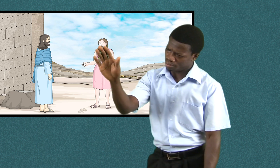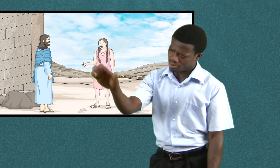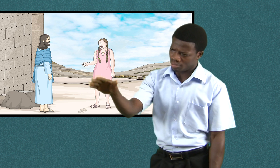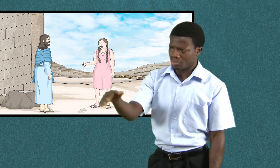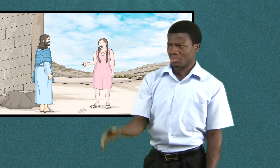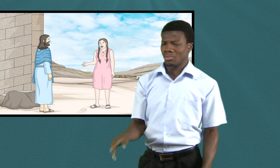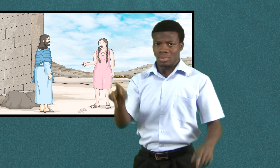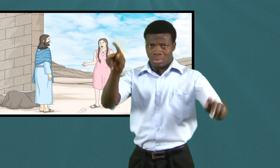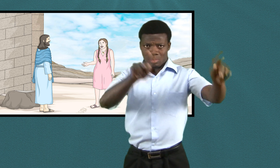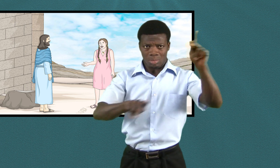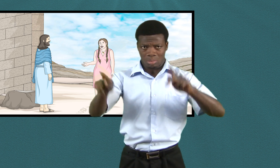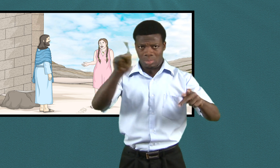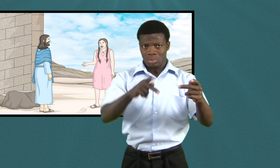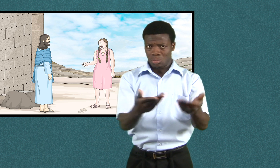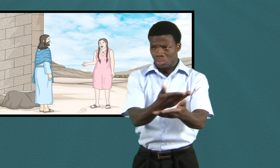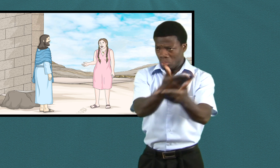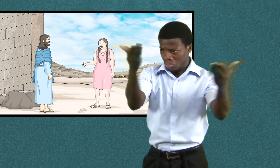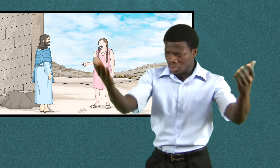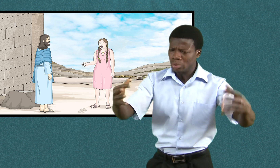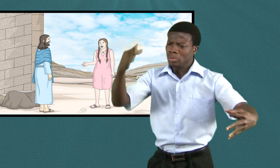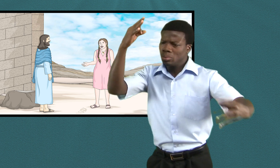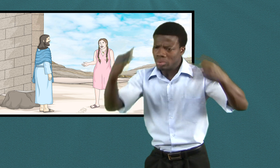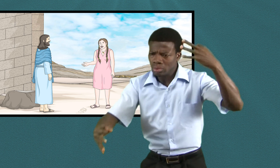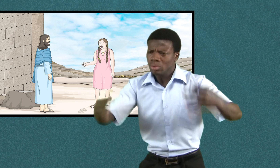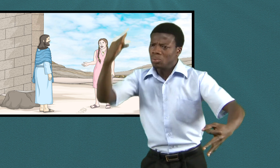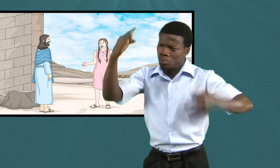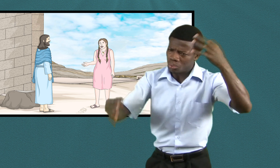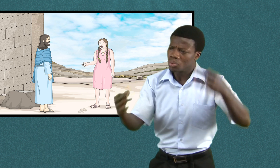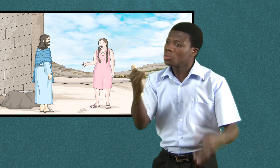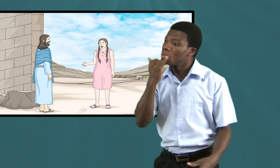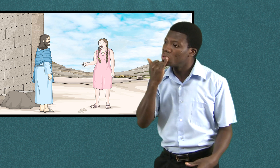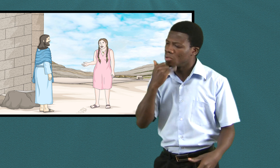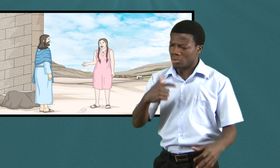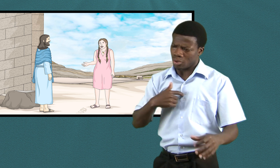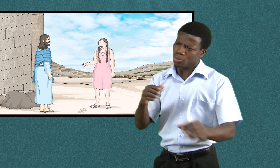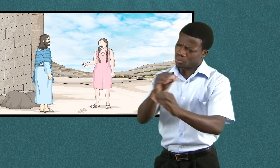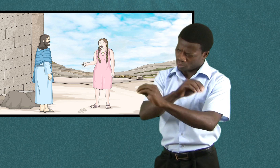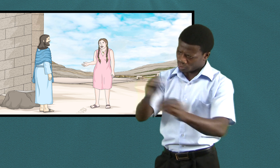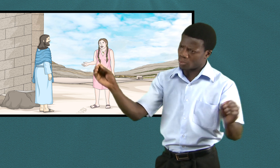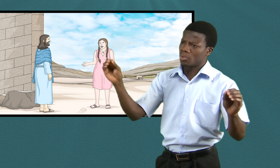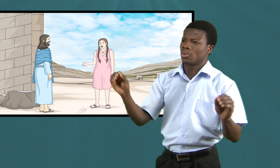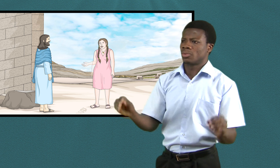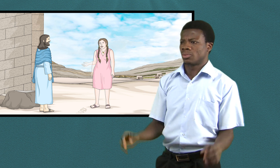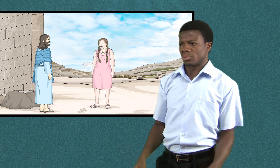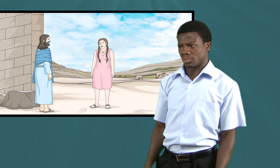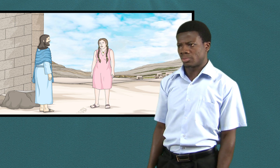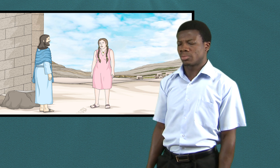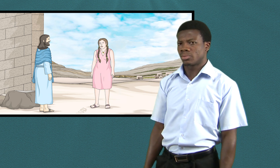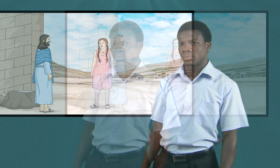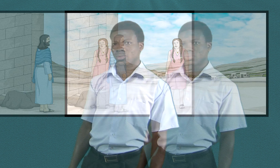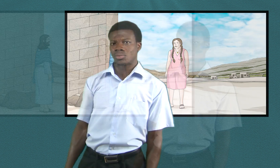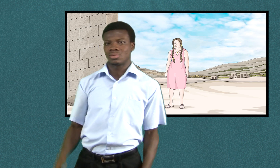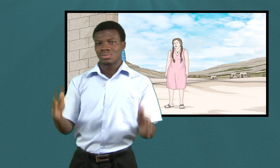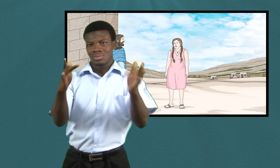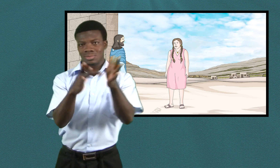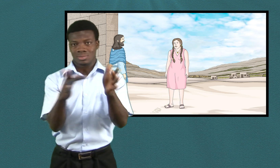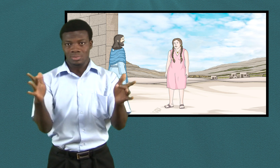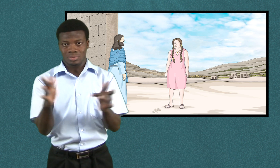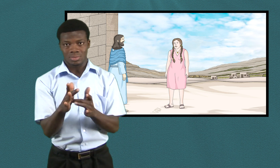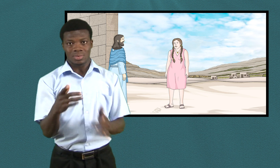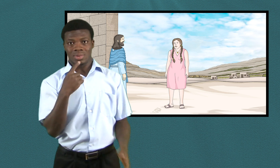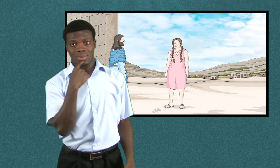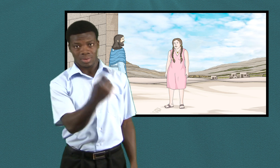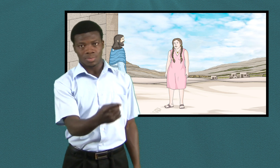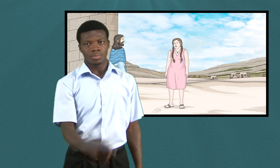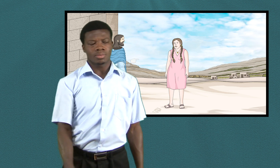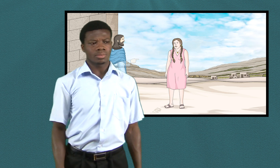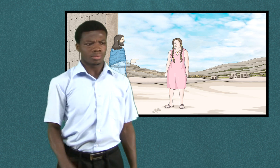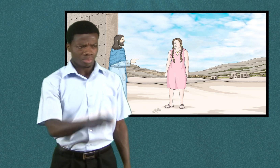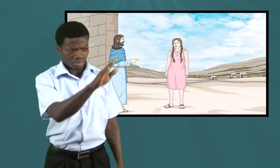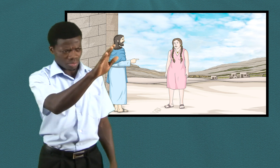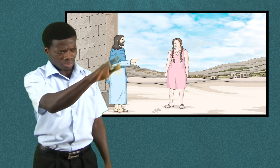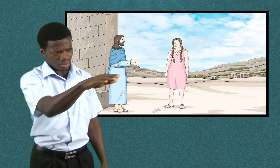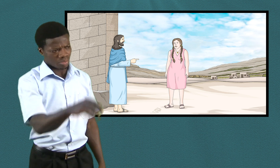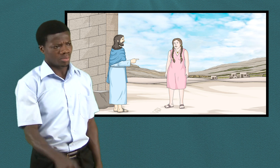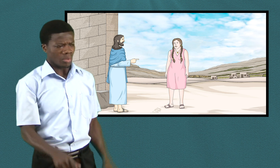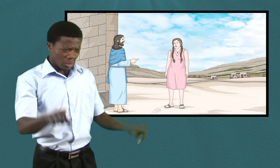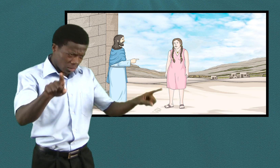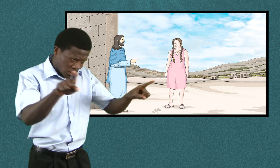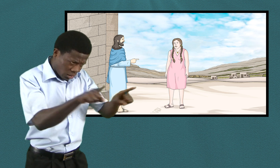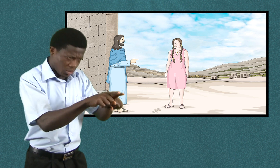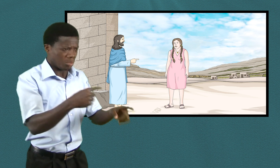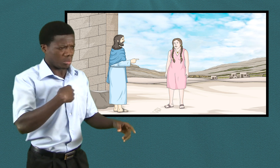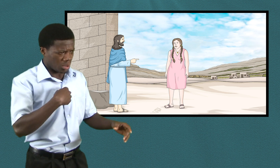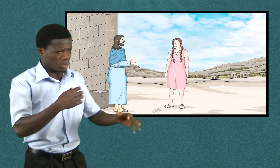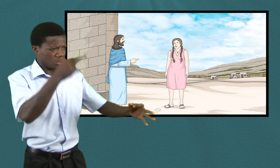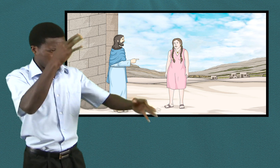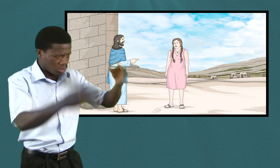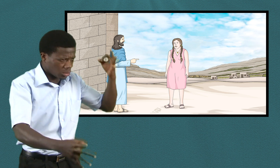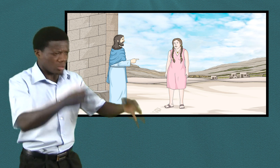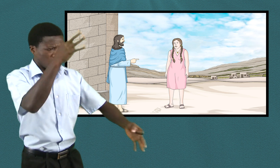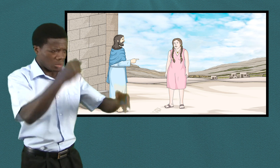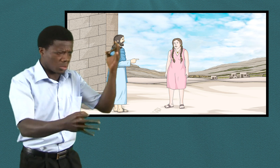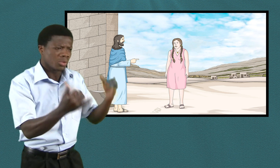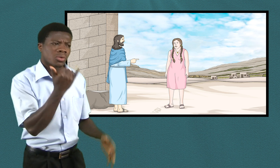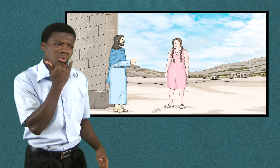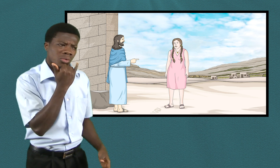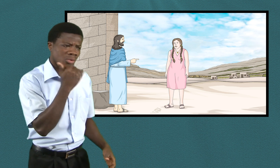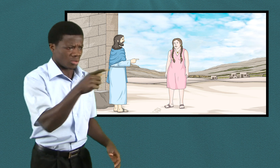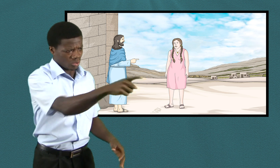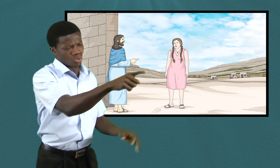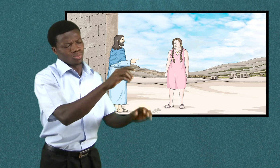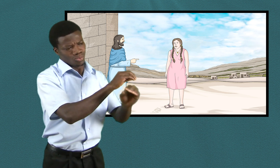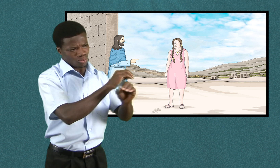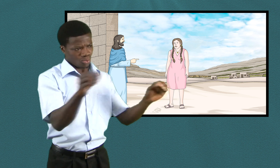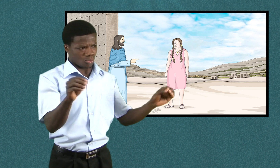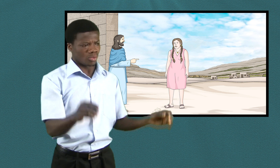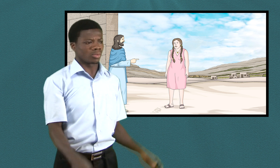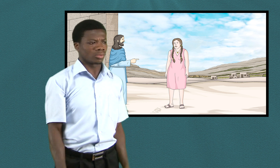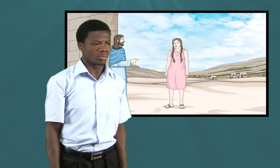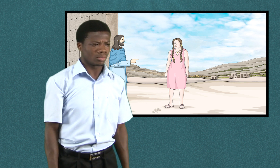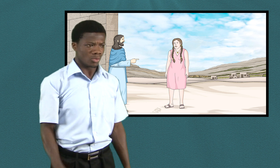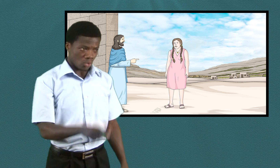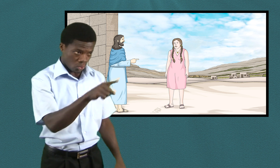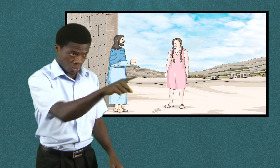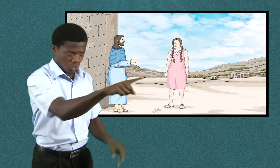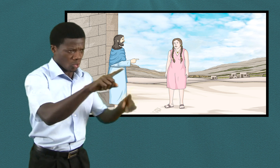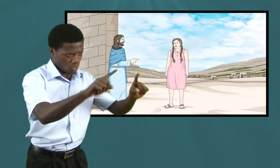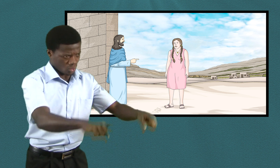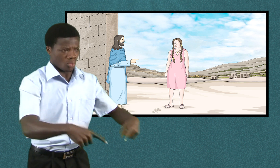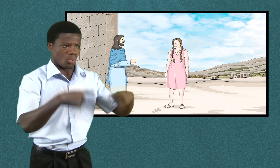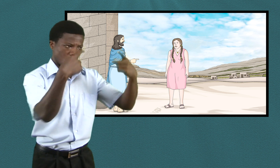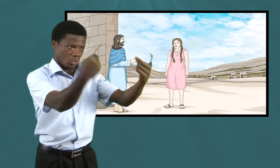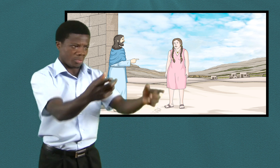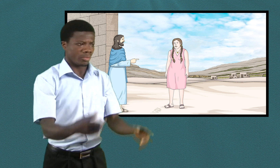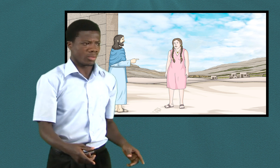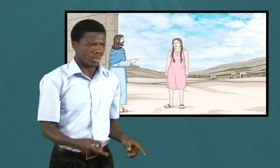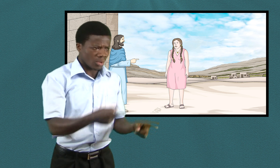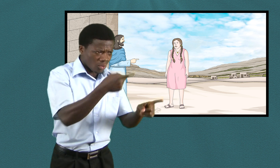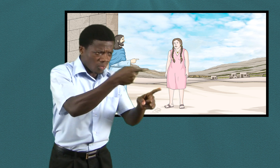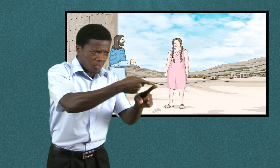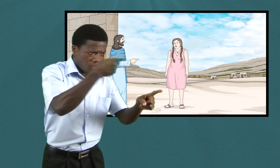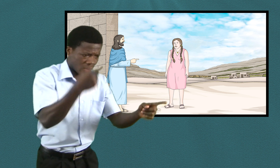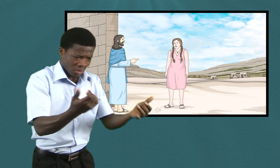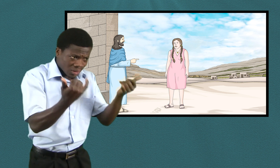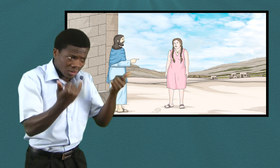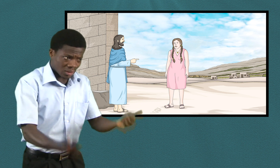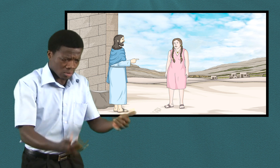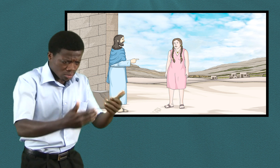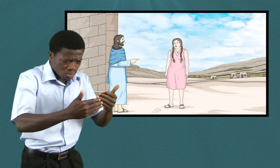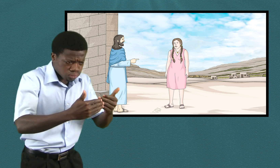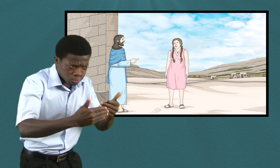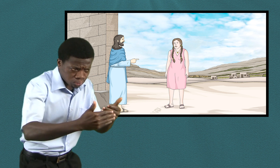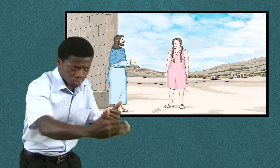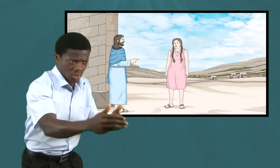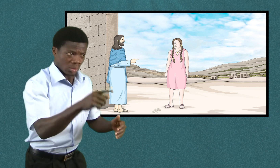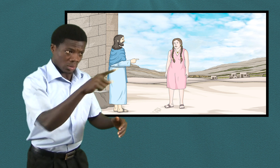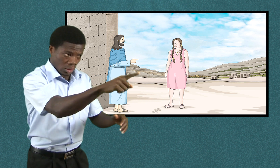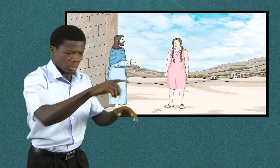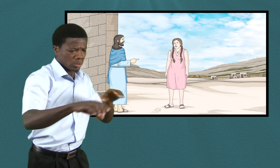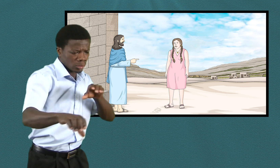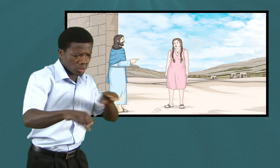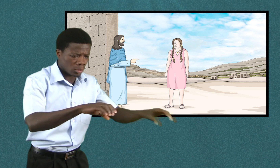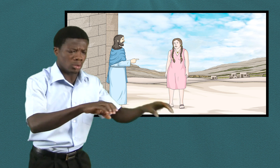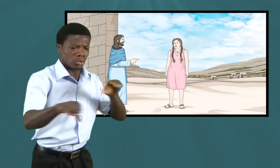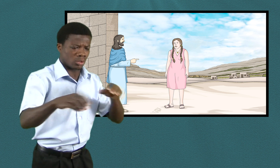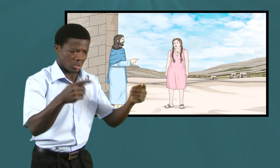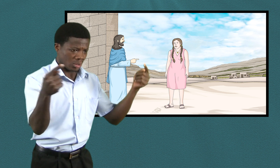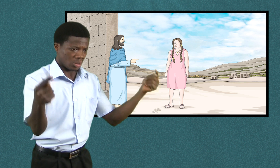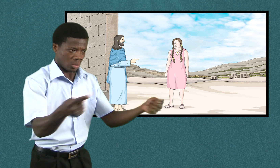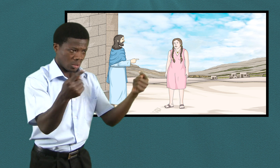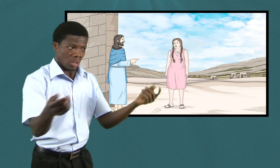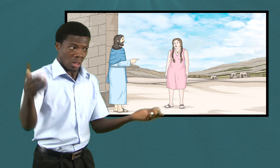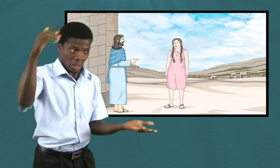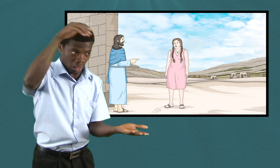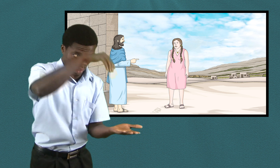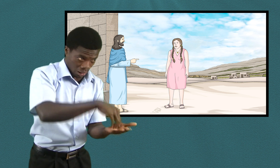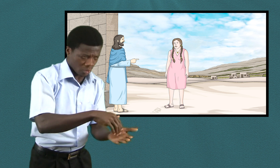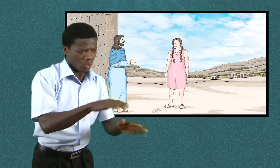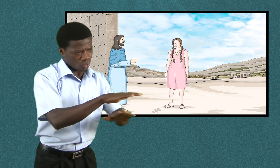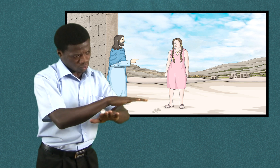“Then neither do I condemn you,” Jesus declared.